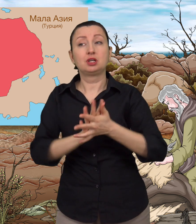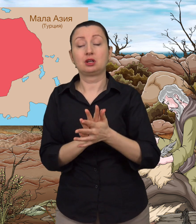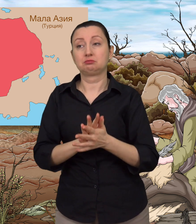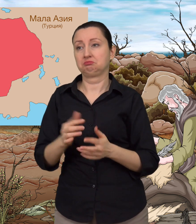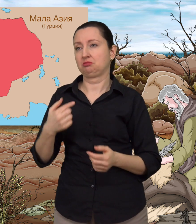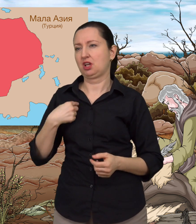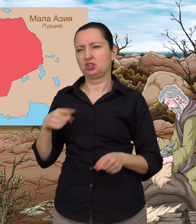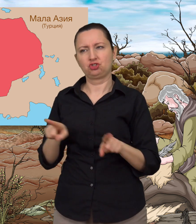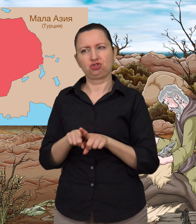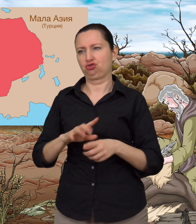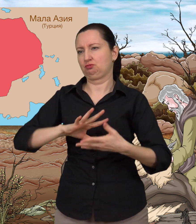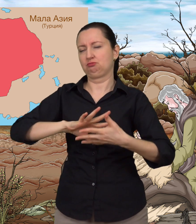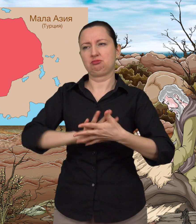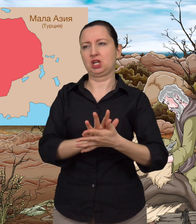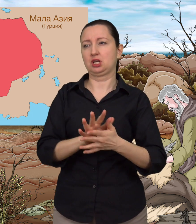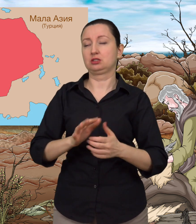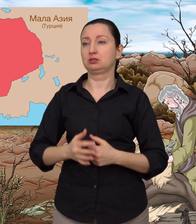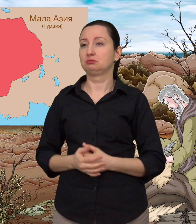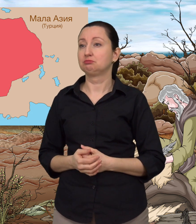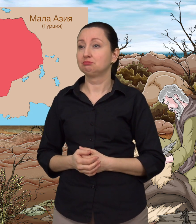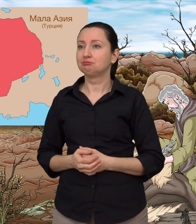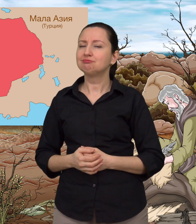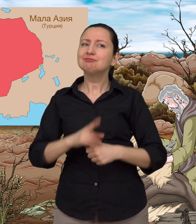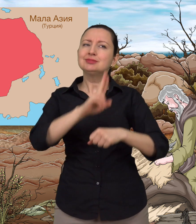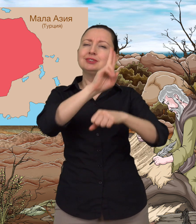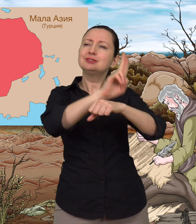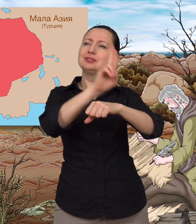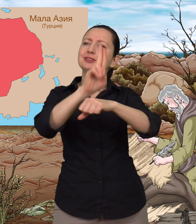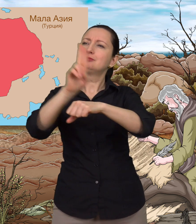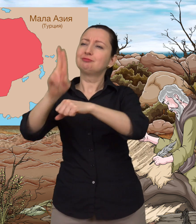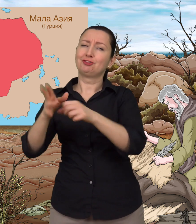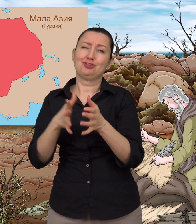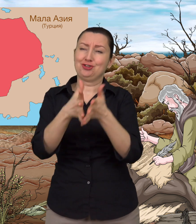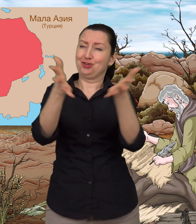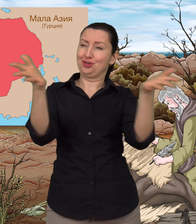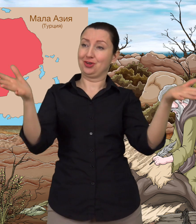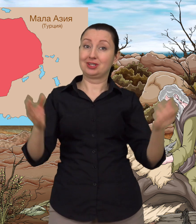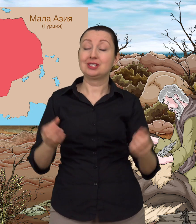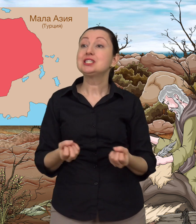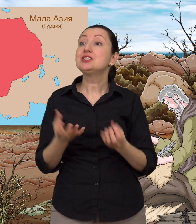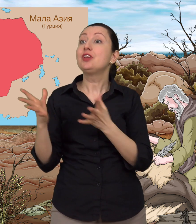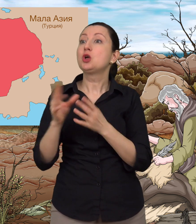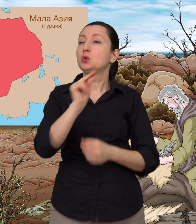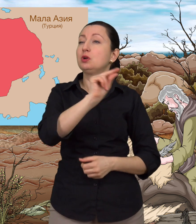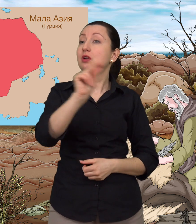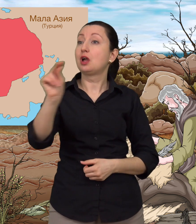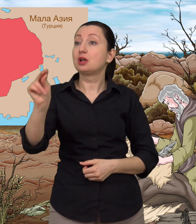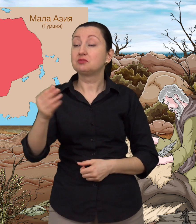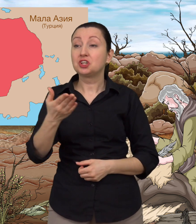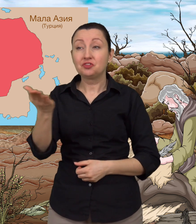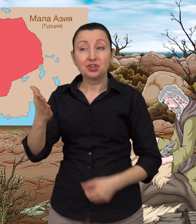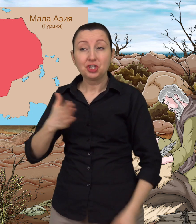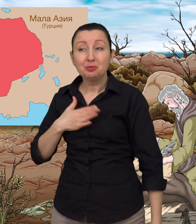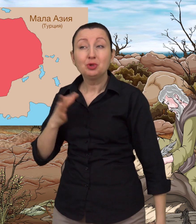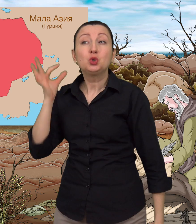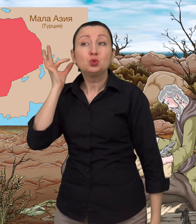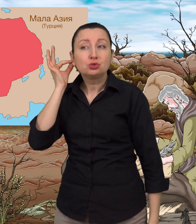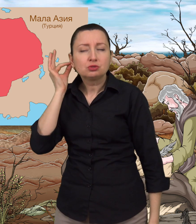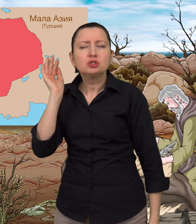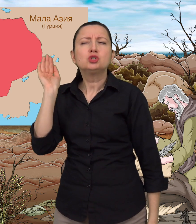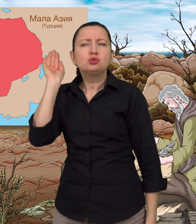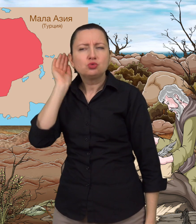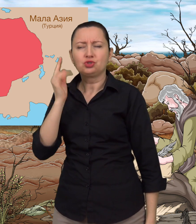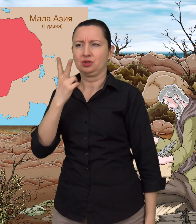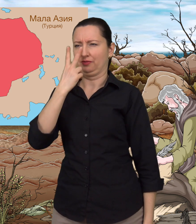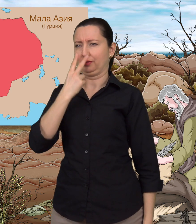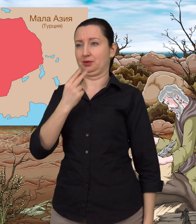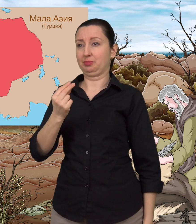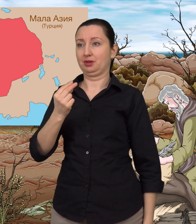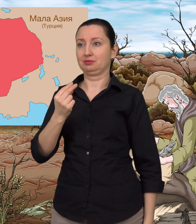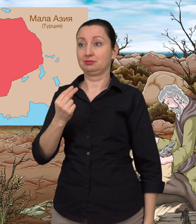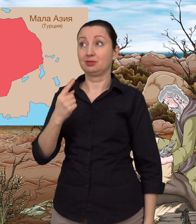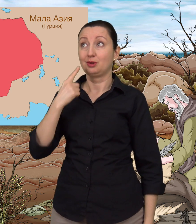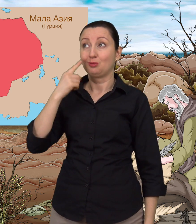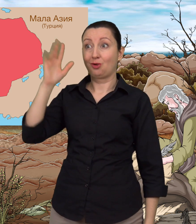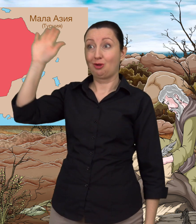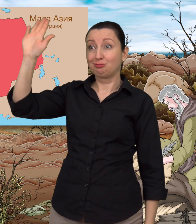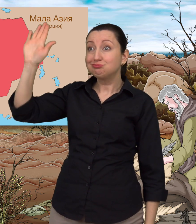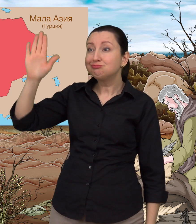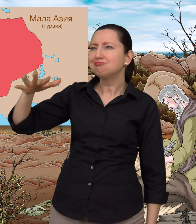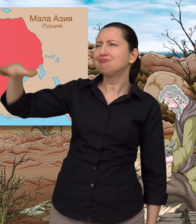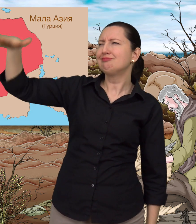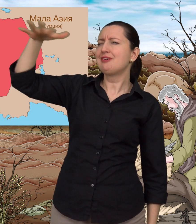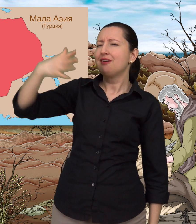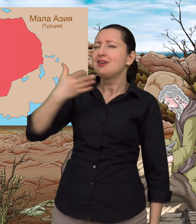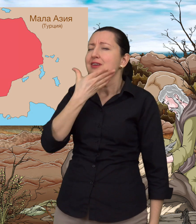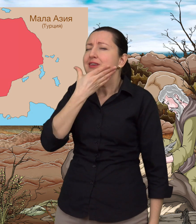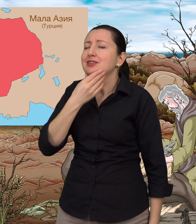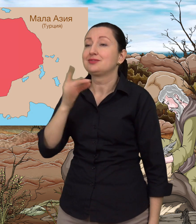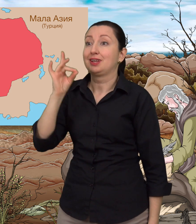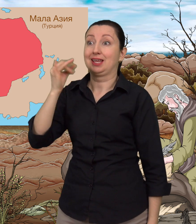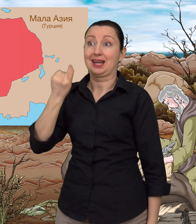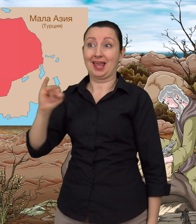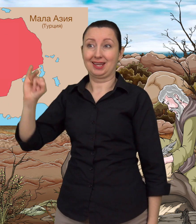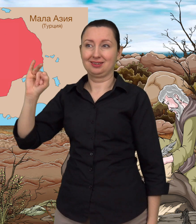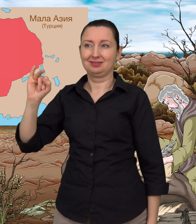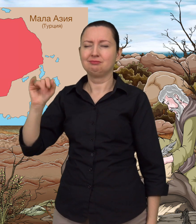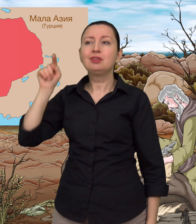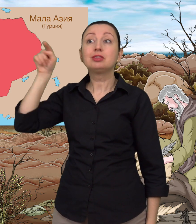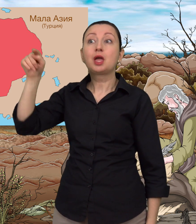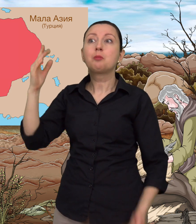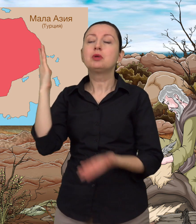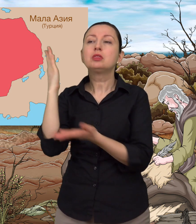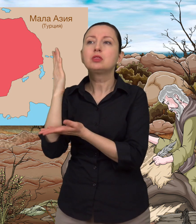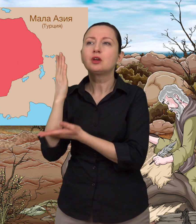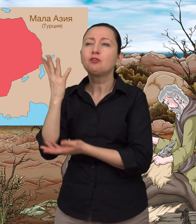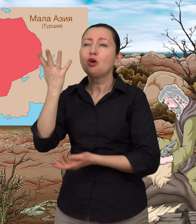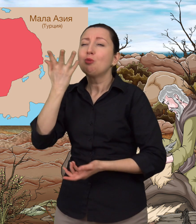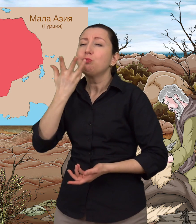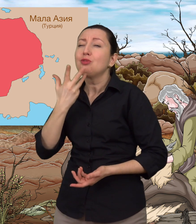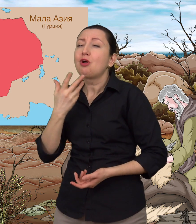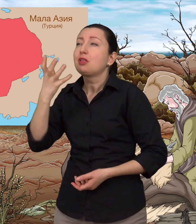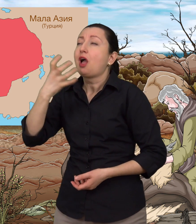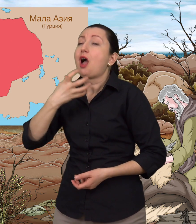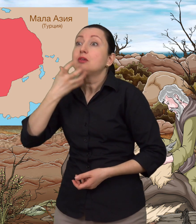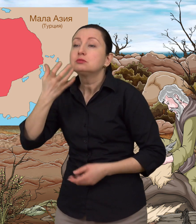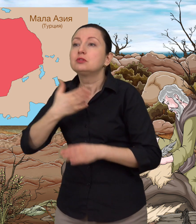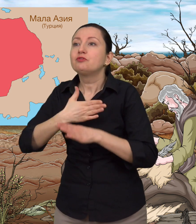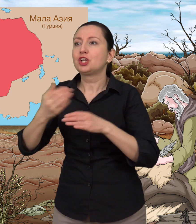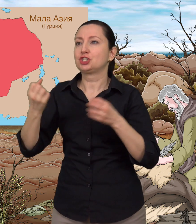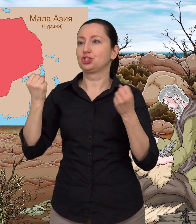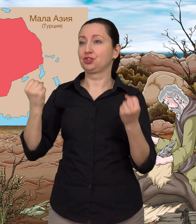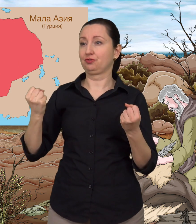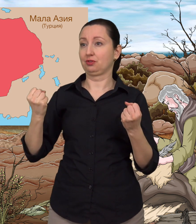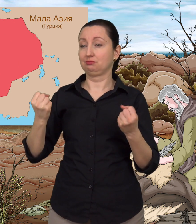He who has an ear, let him hear what the Spirit says to the churches.